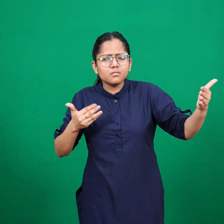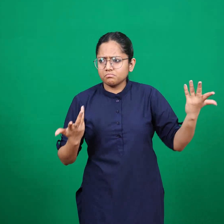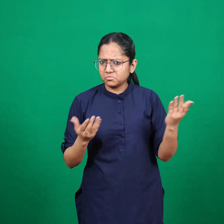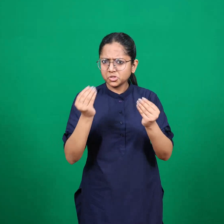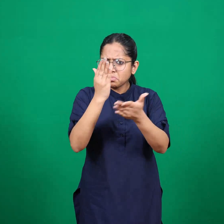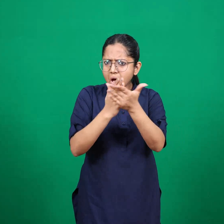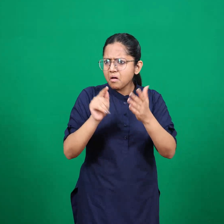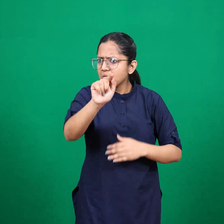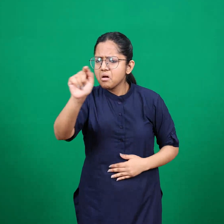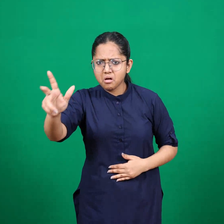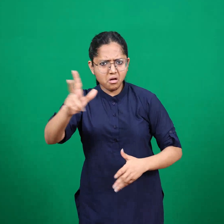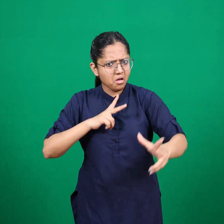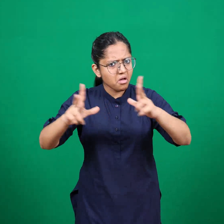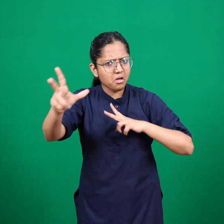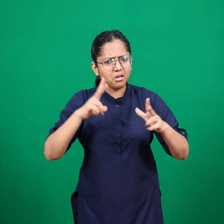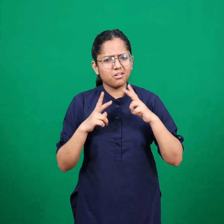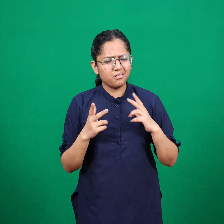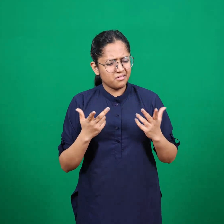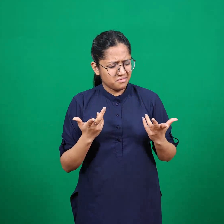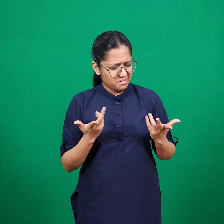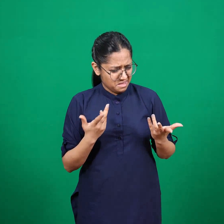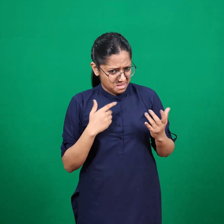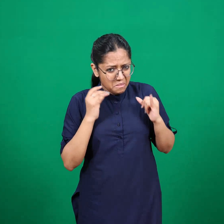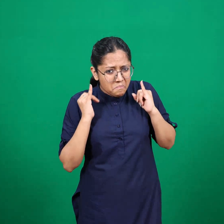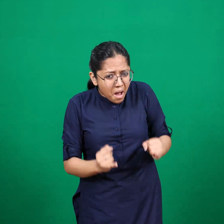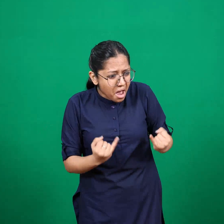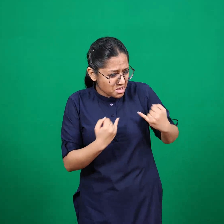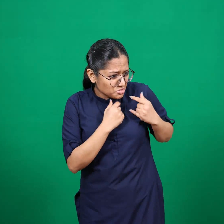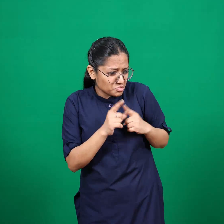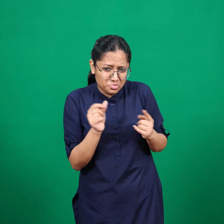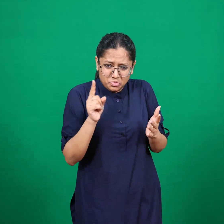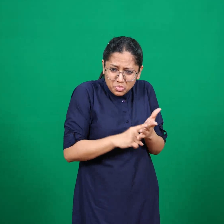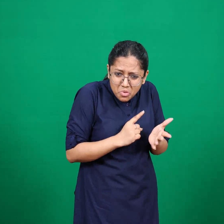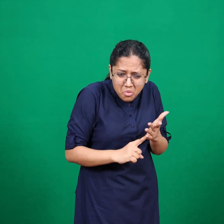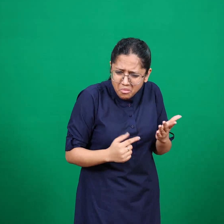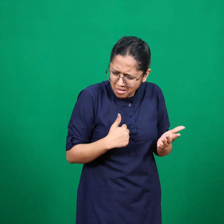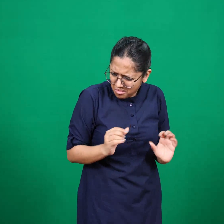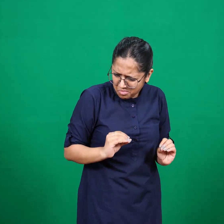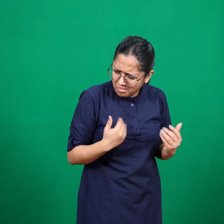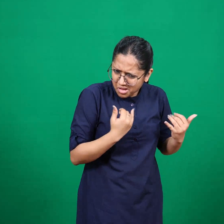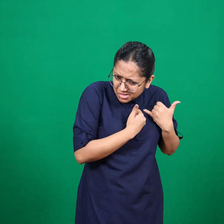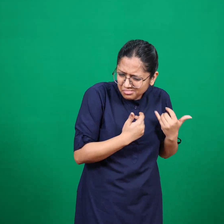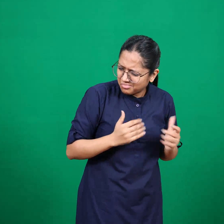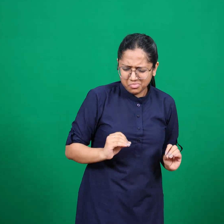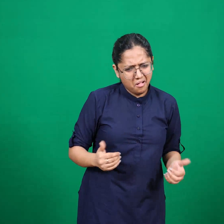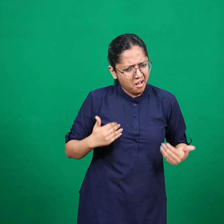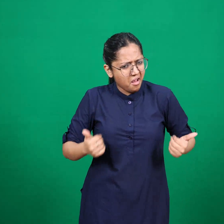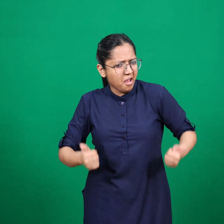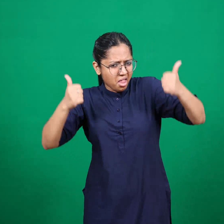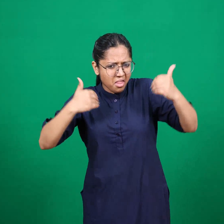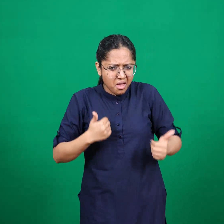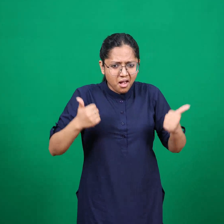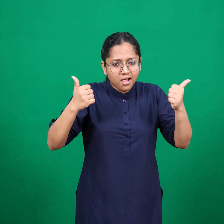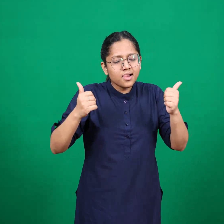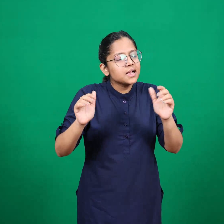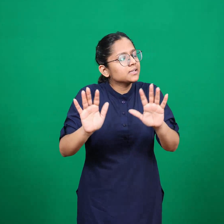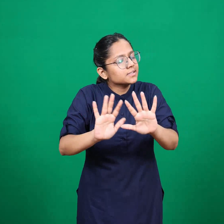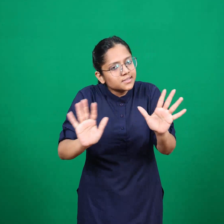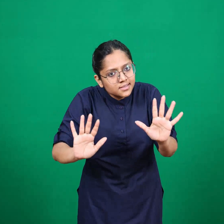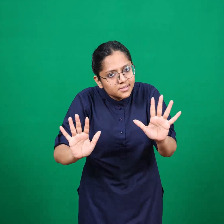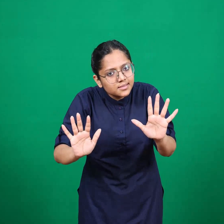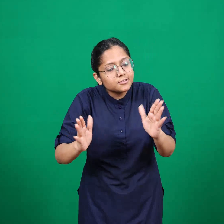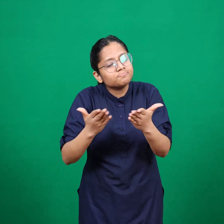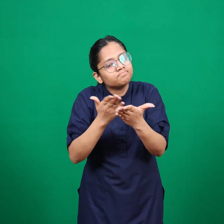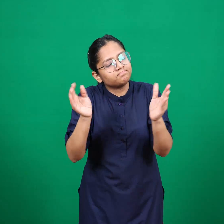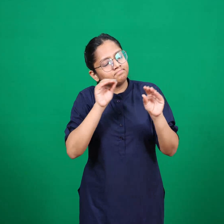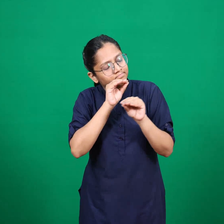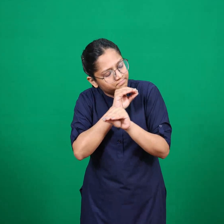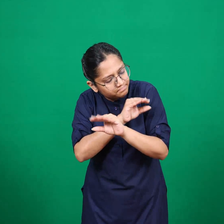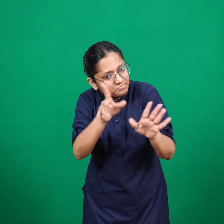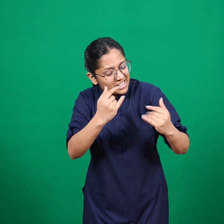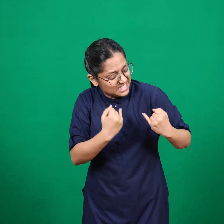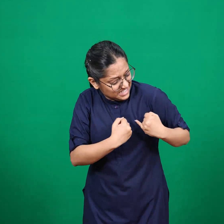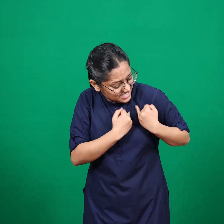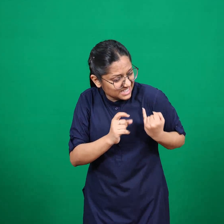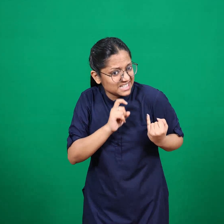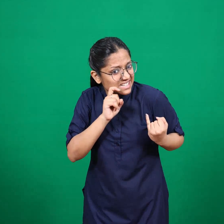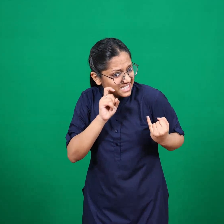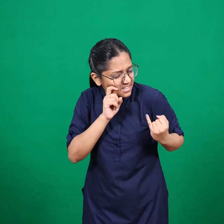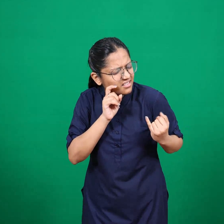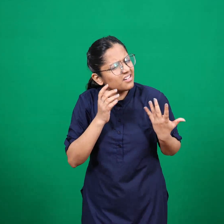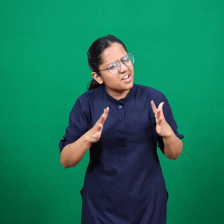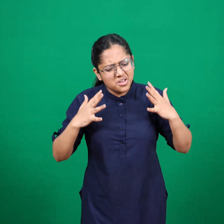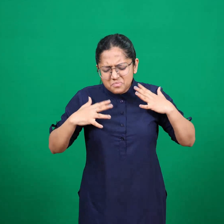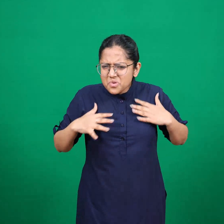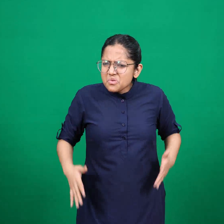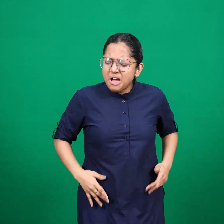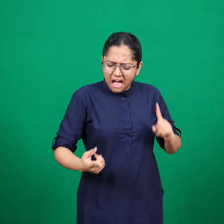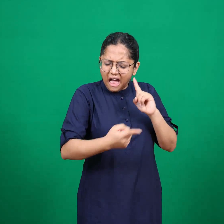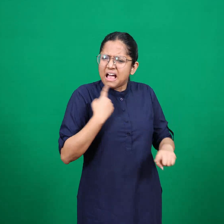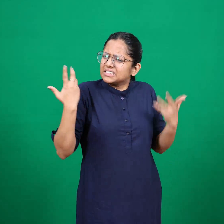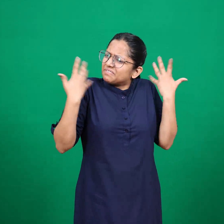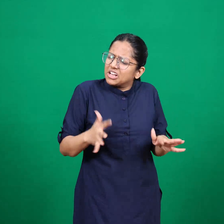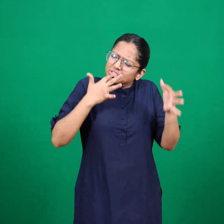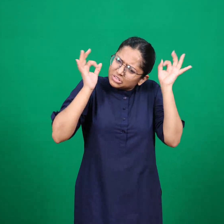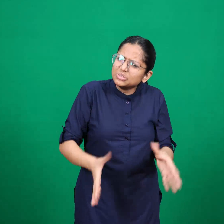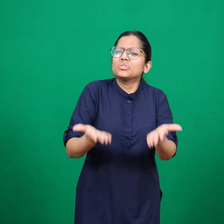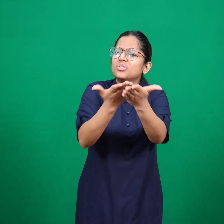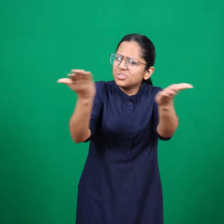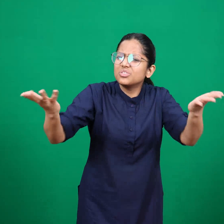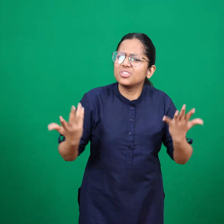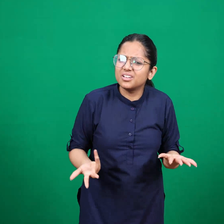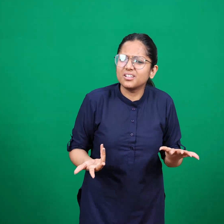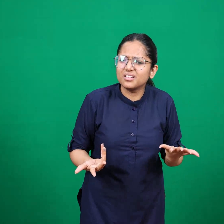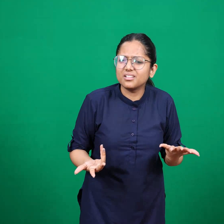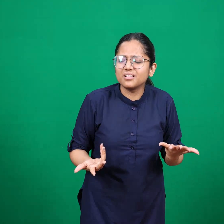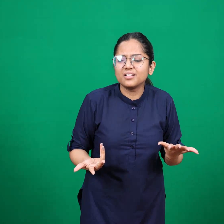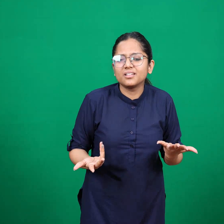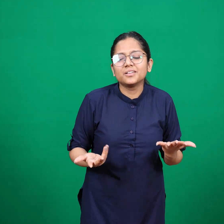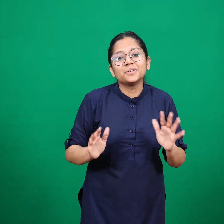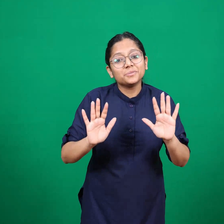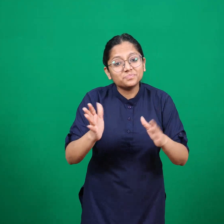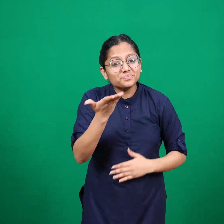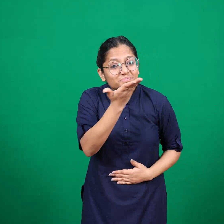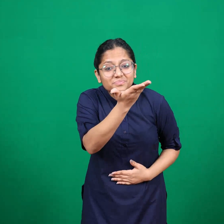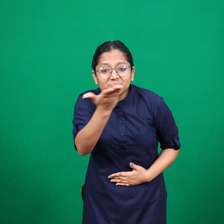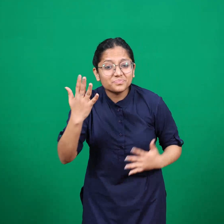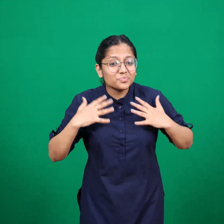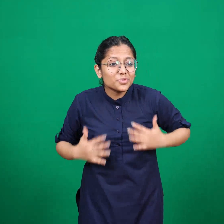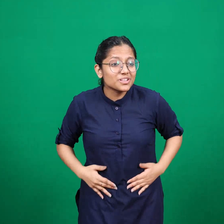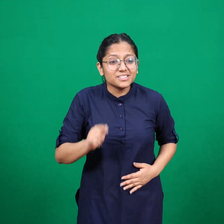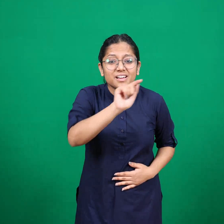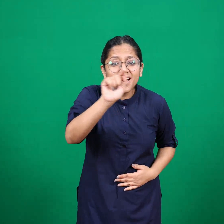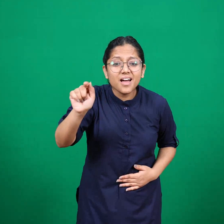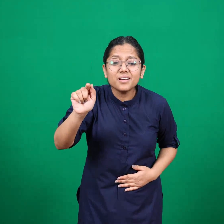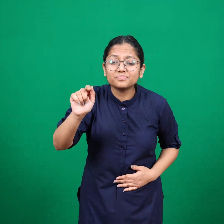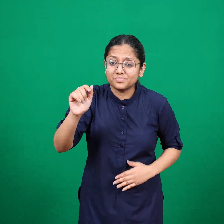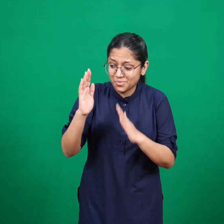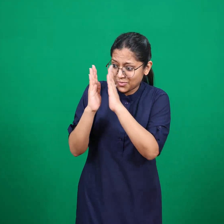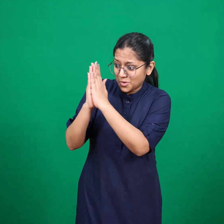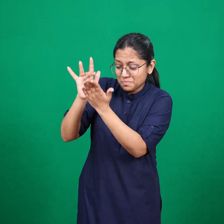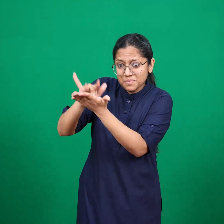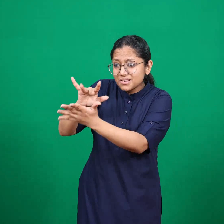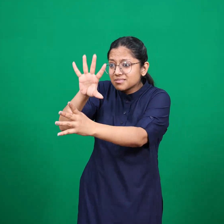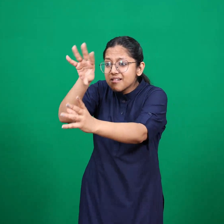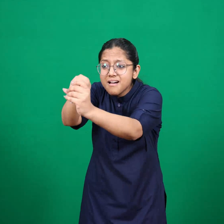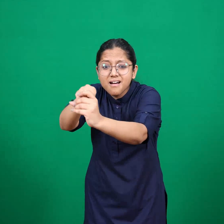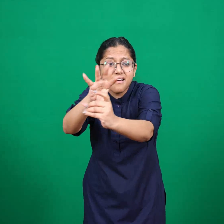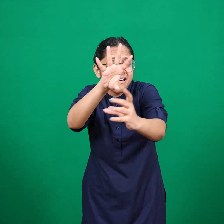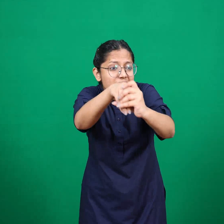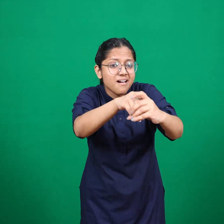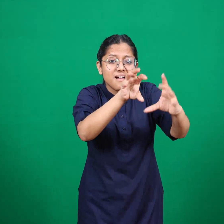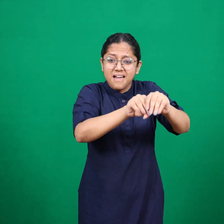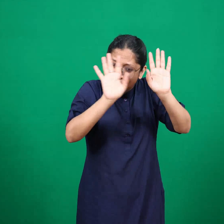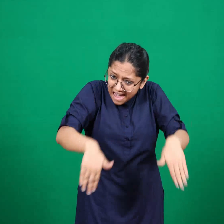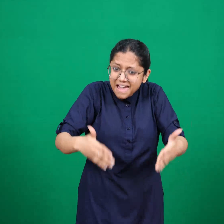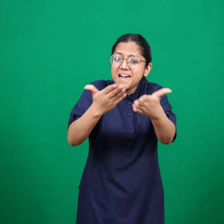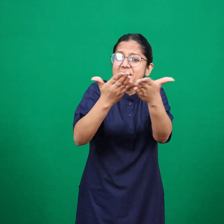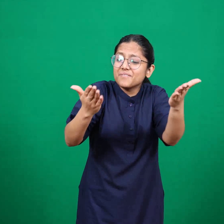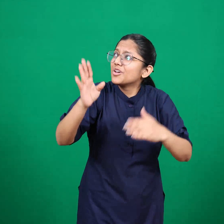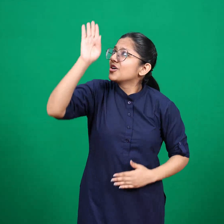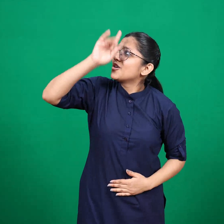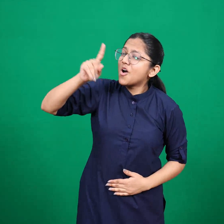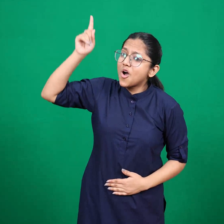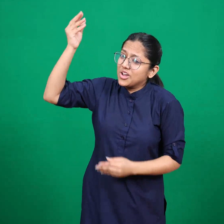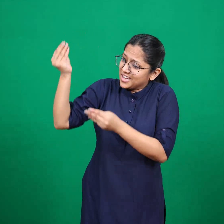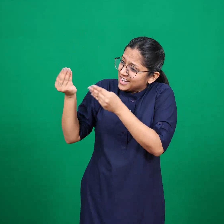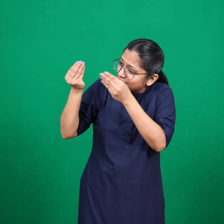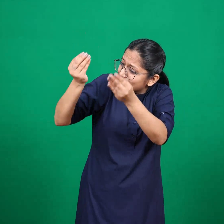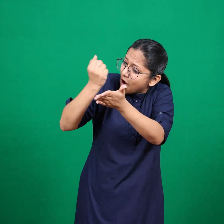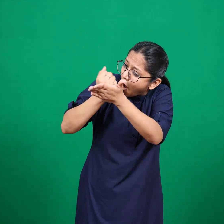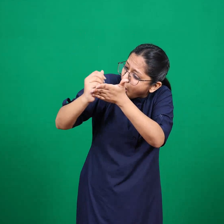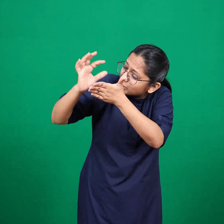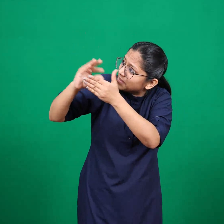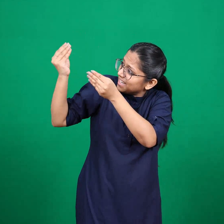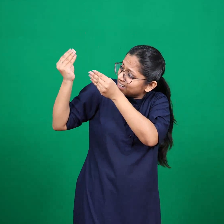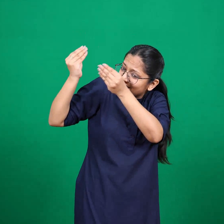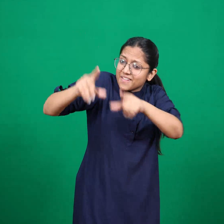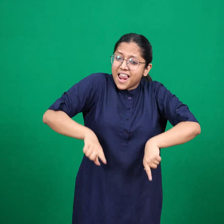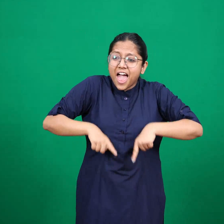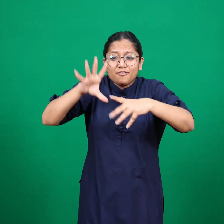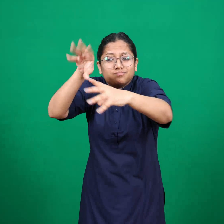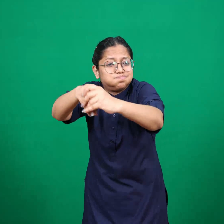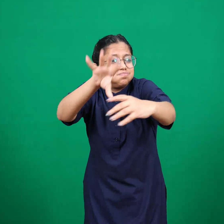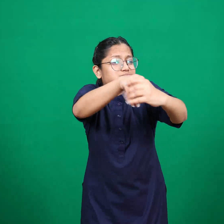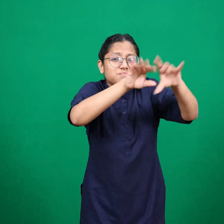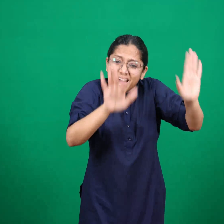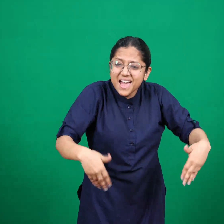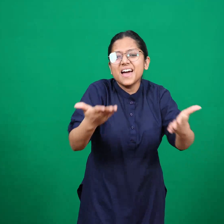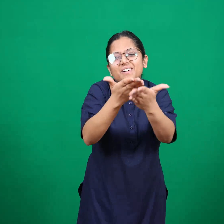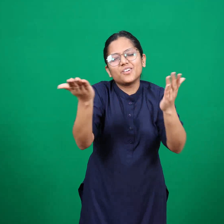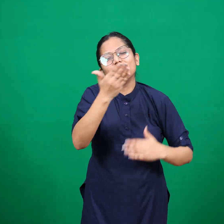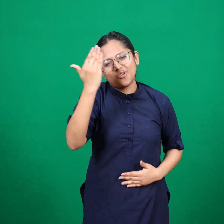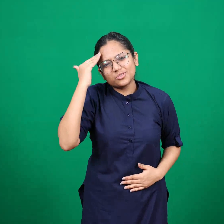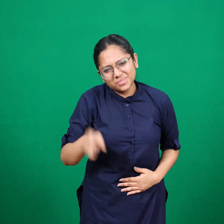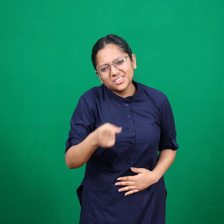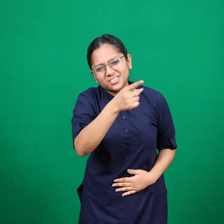Every other sin a man can commit is outside his body, but he who sins sexually sins against his own body.